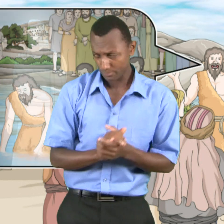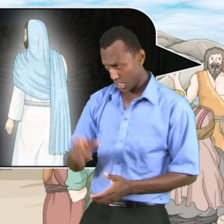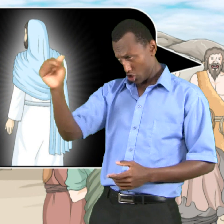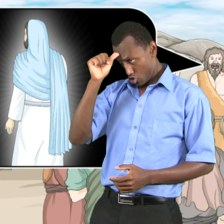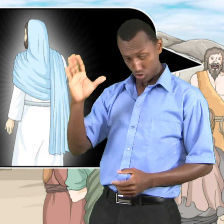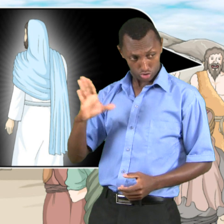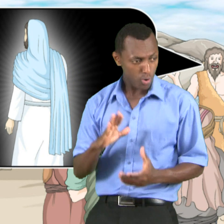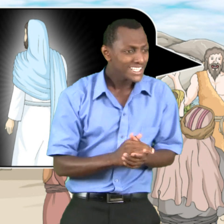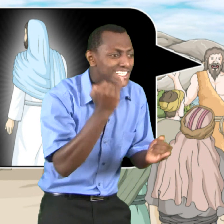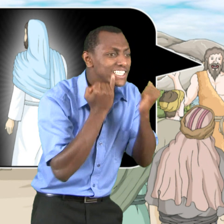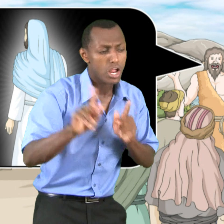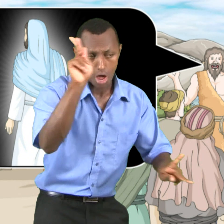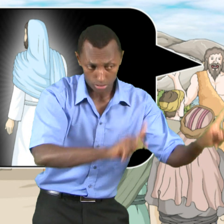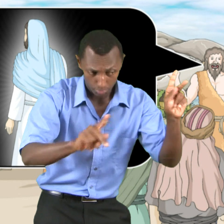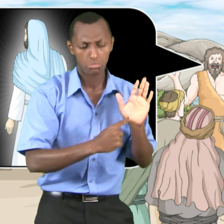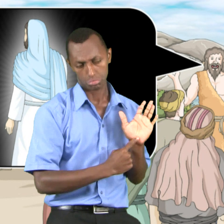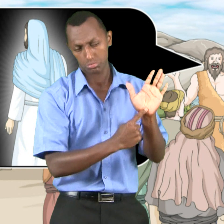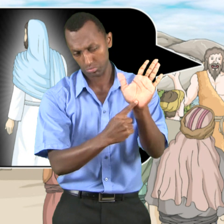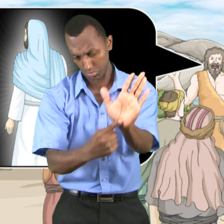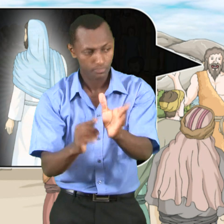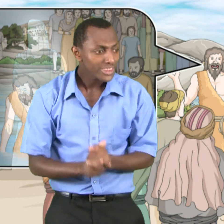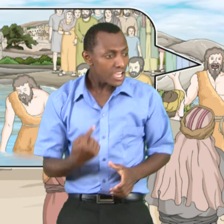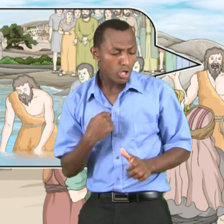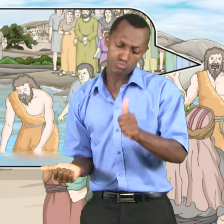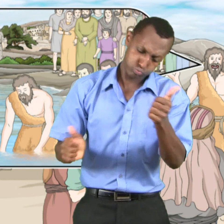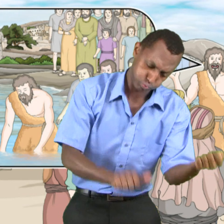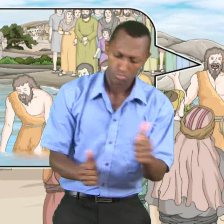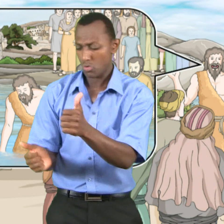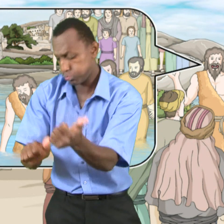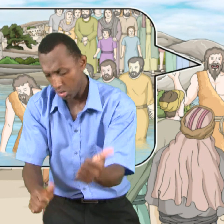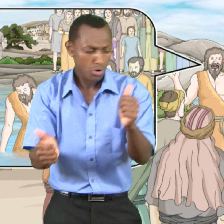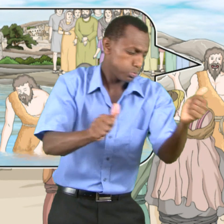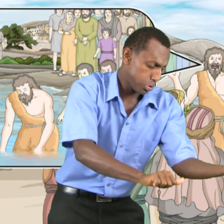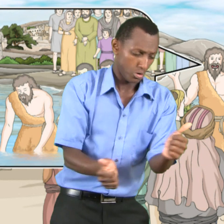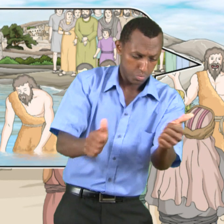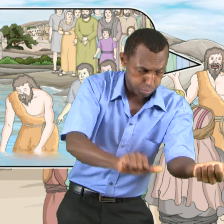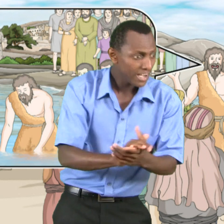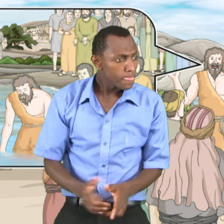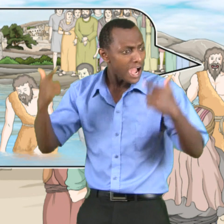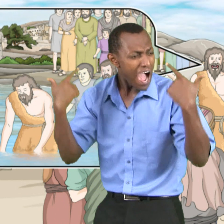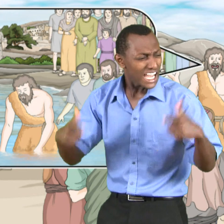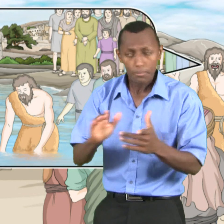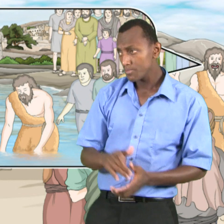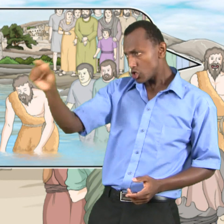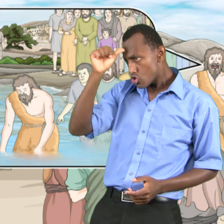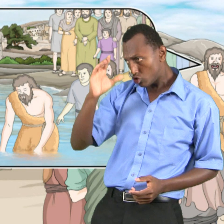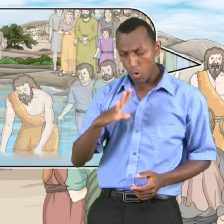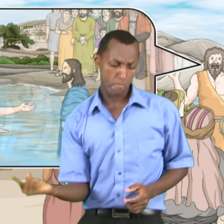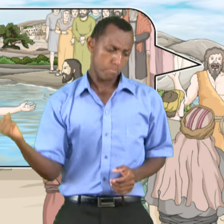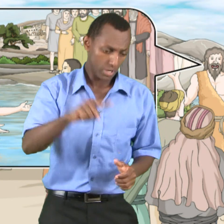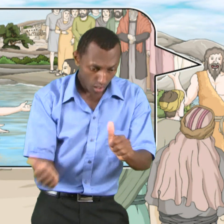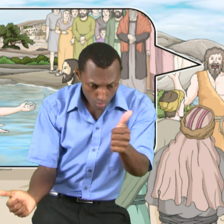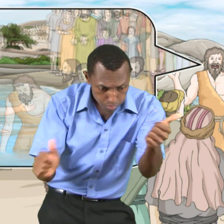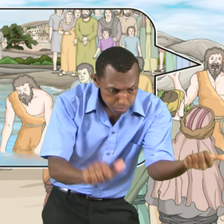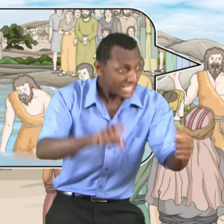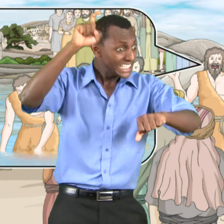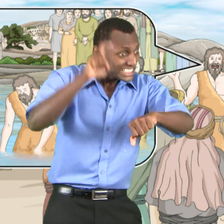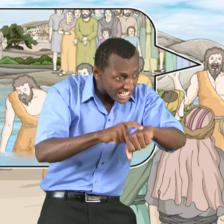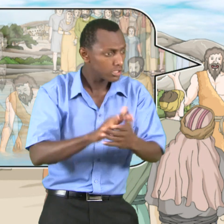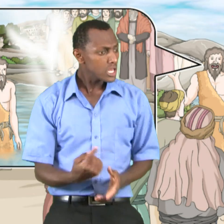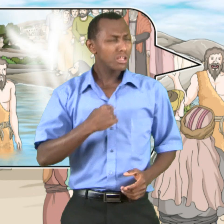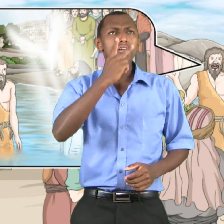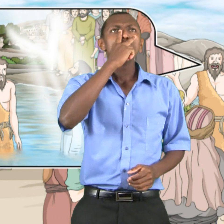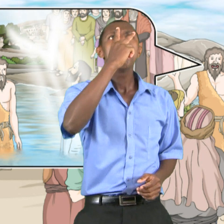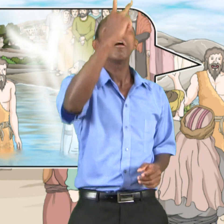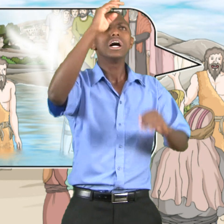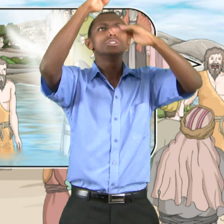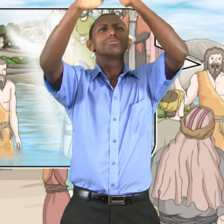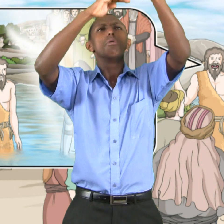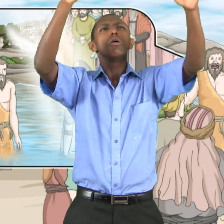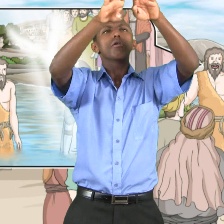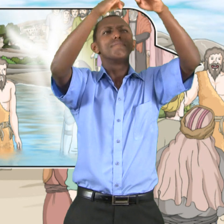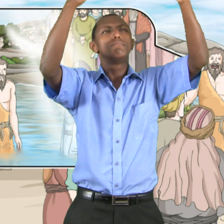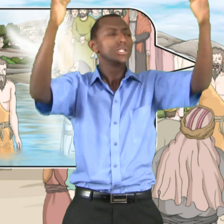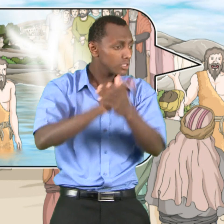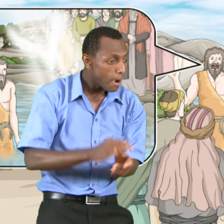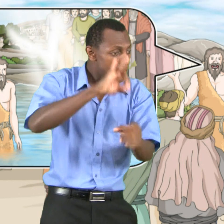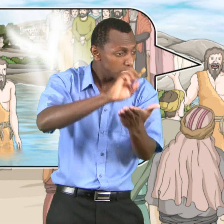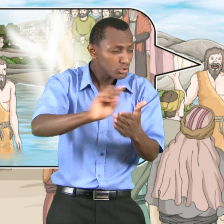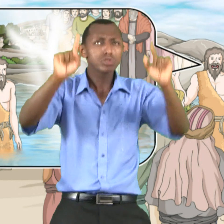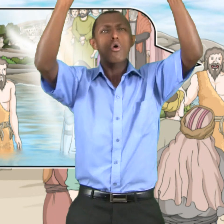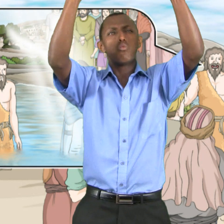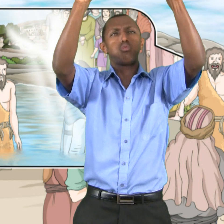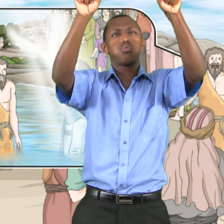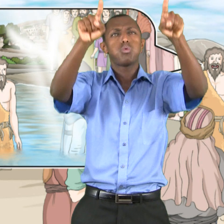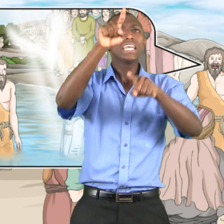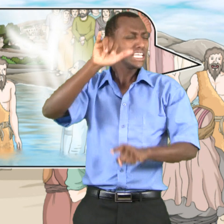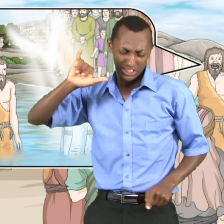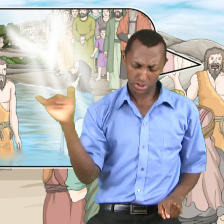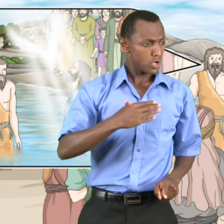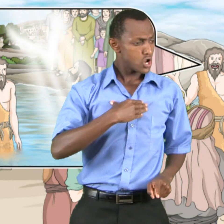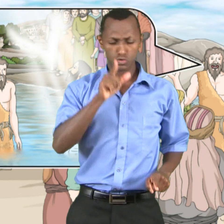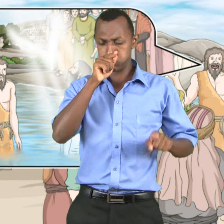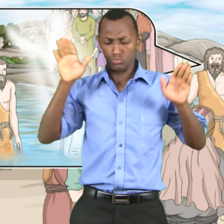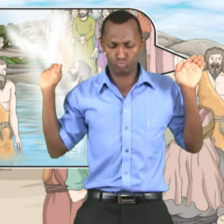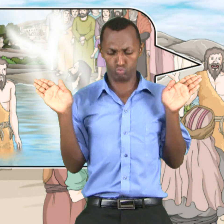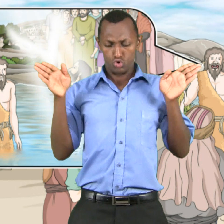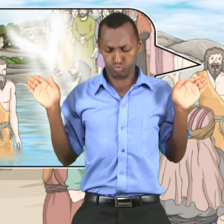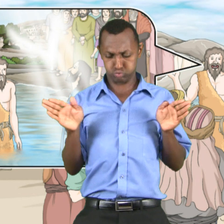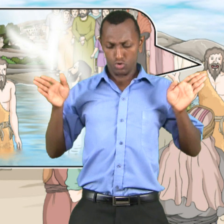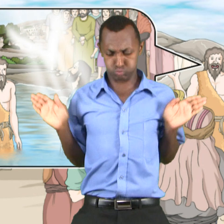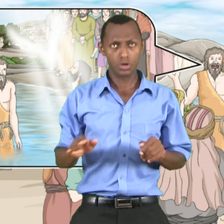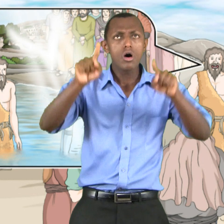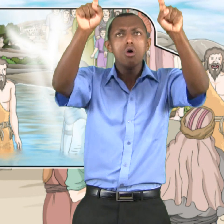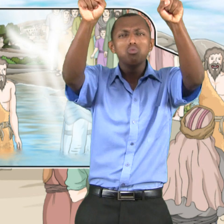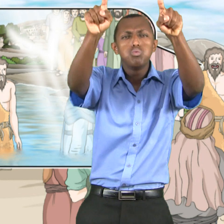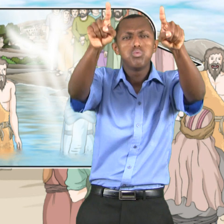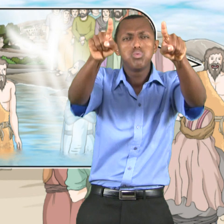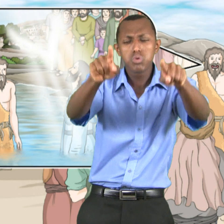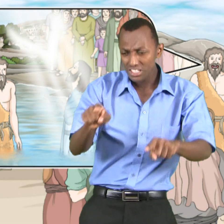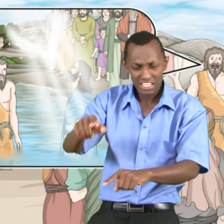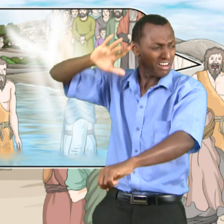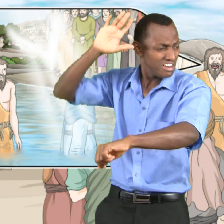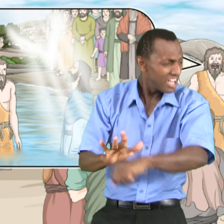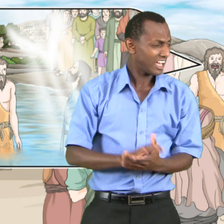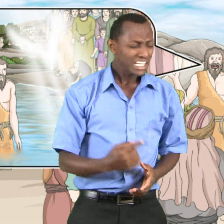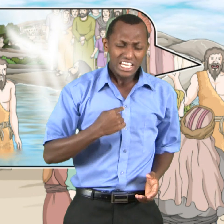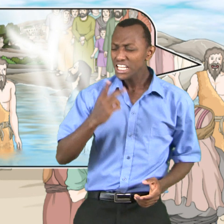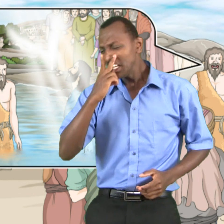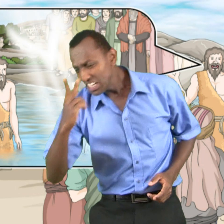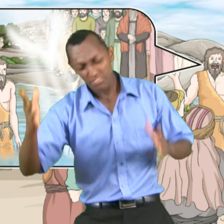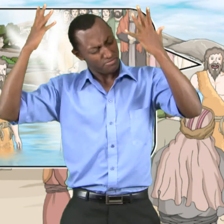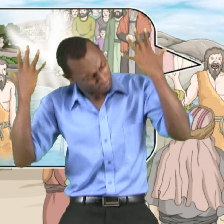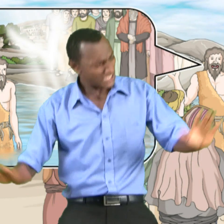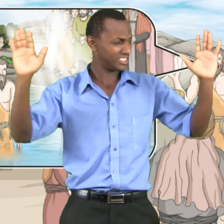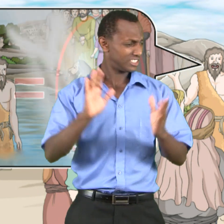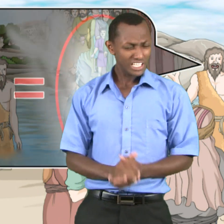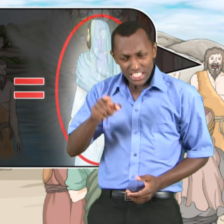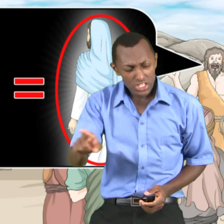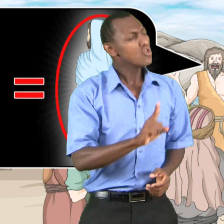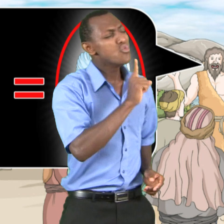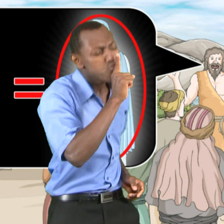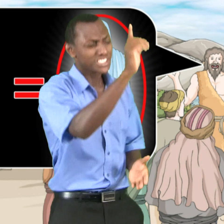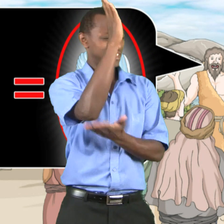I myself did not know Him, but the One who sent me to baptize with water told me, ‘The man on whom you see the Spirit descend and rest is He who will baptize with the Holy Spirit.’